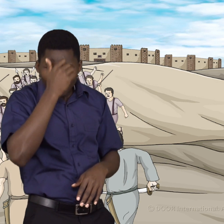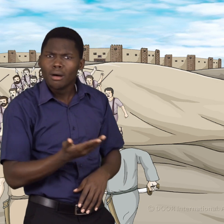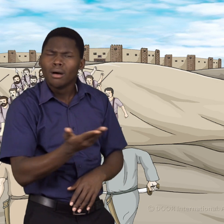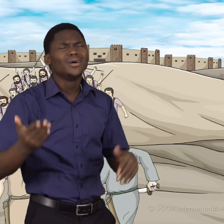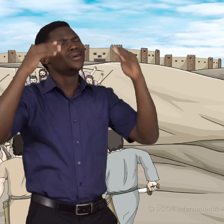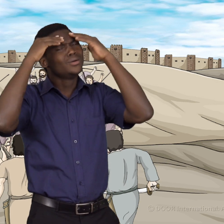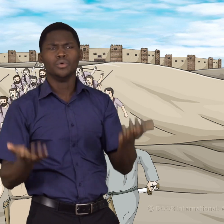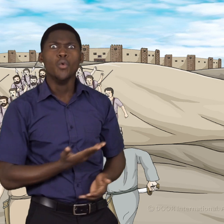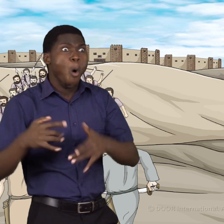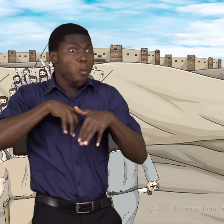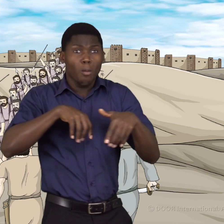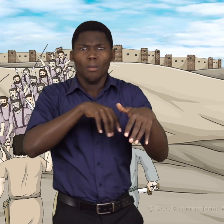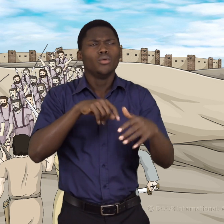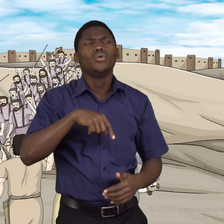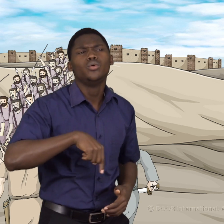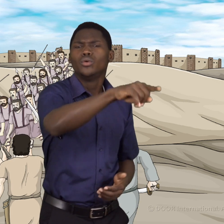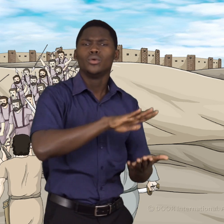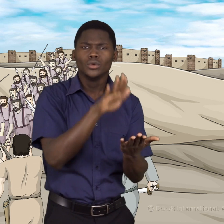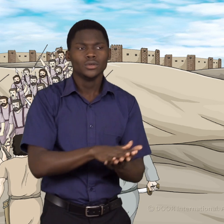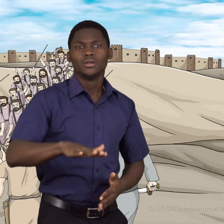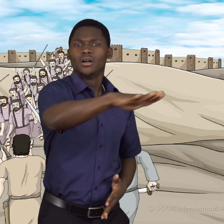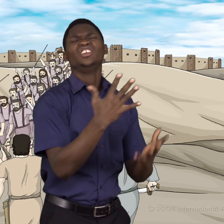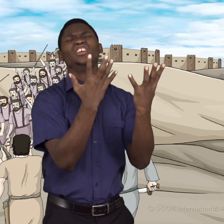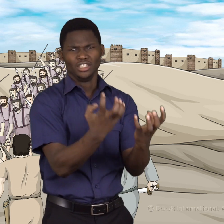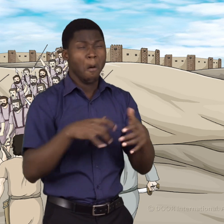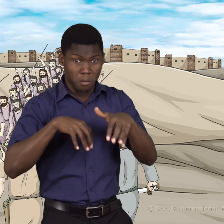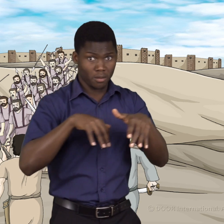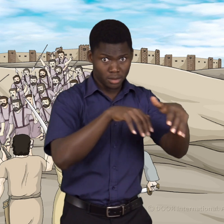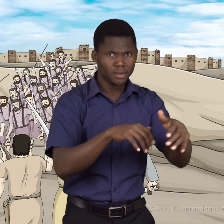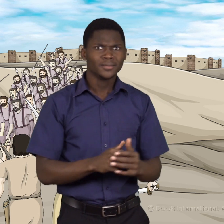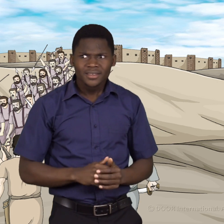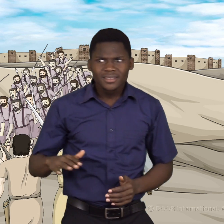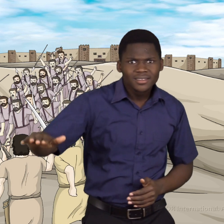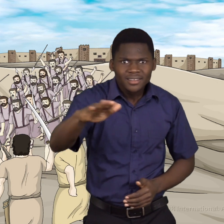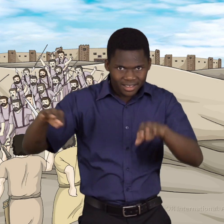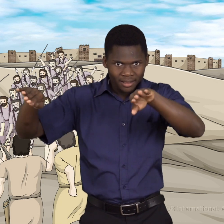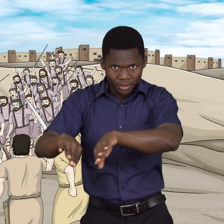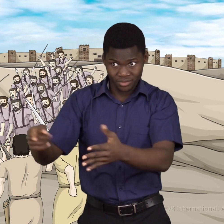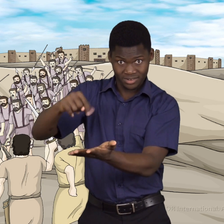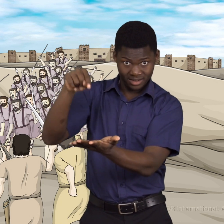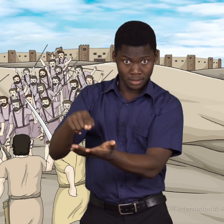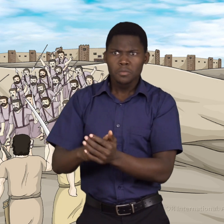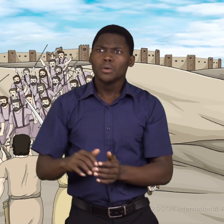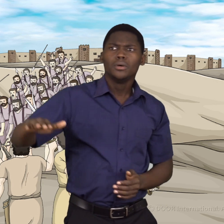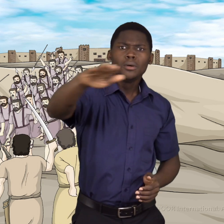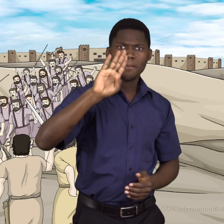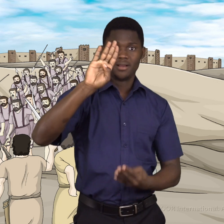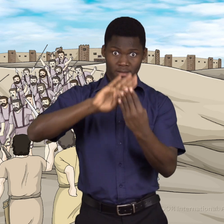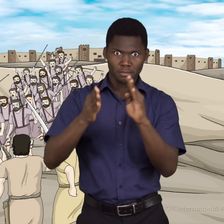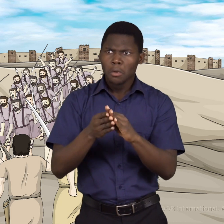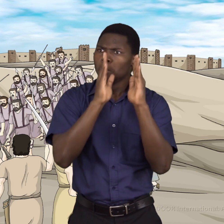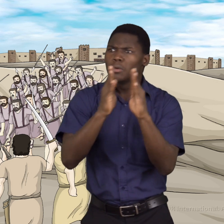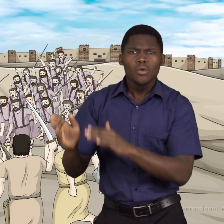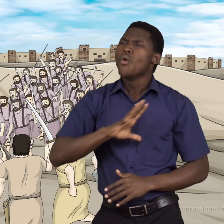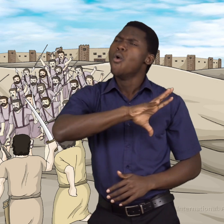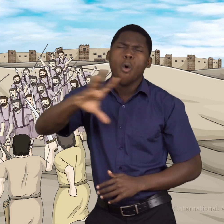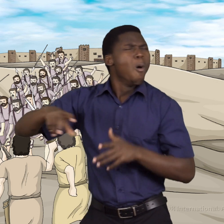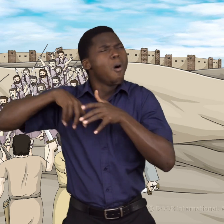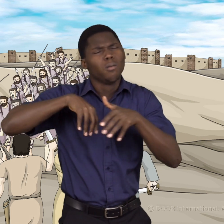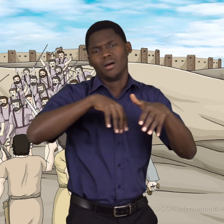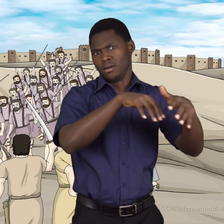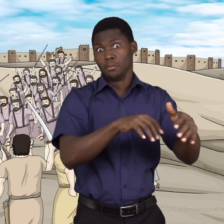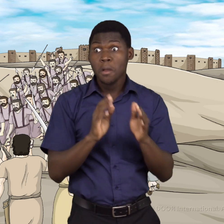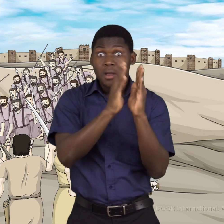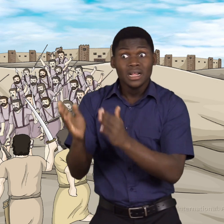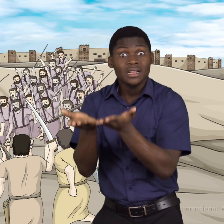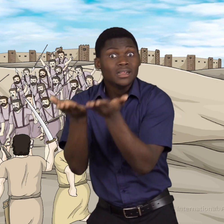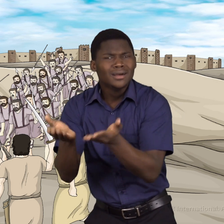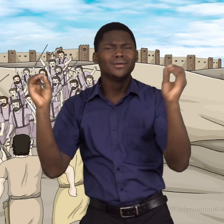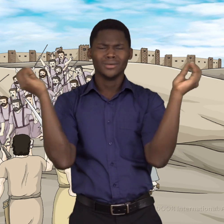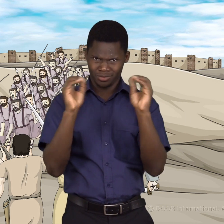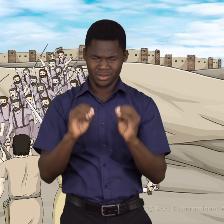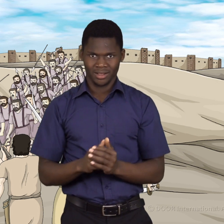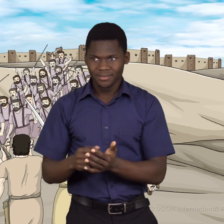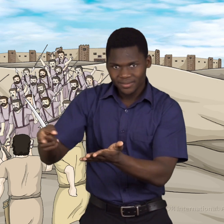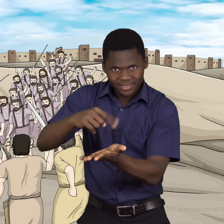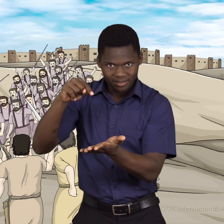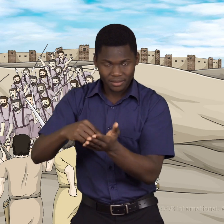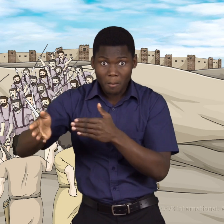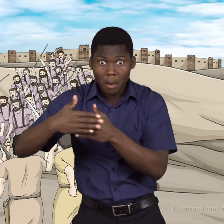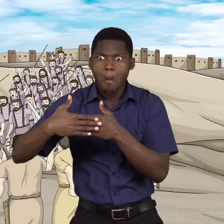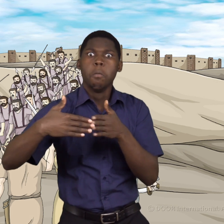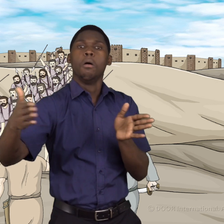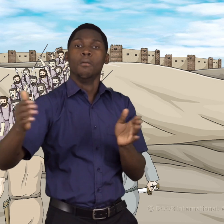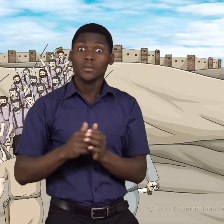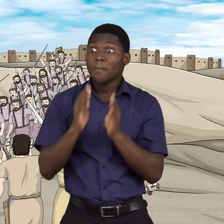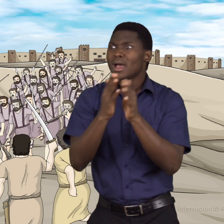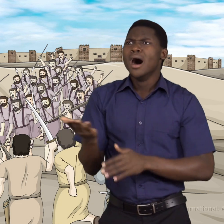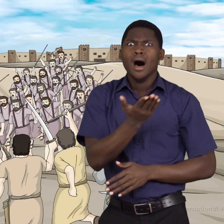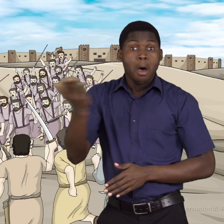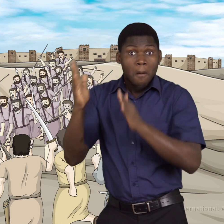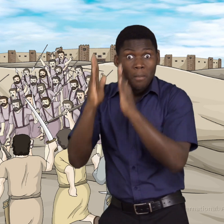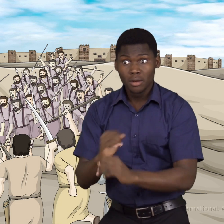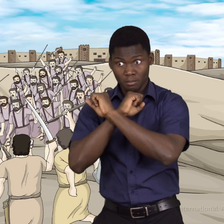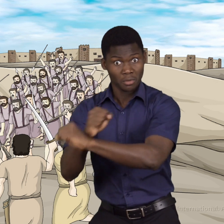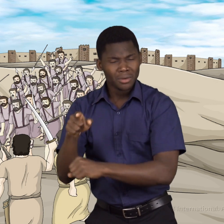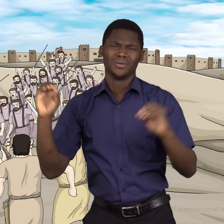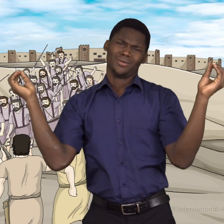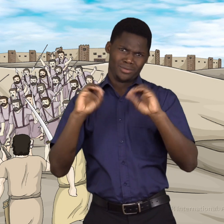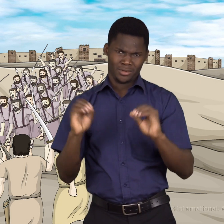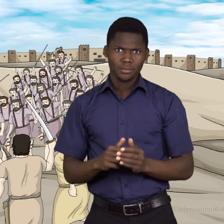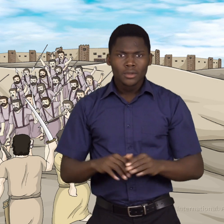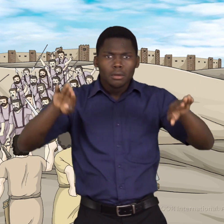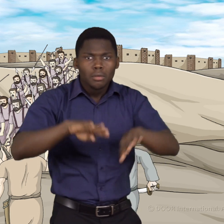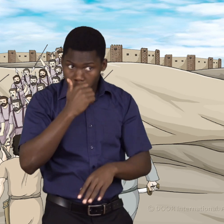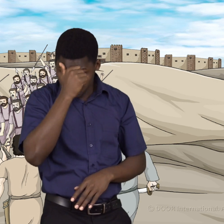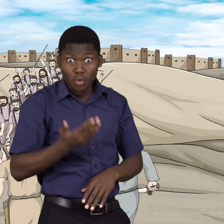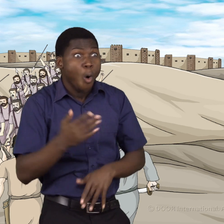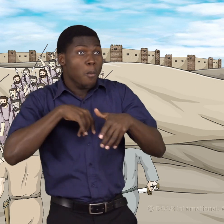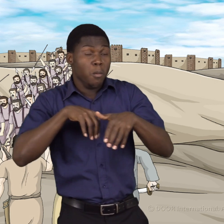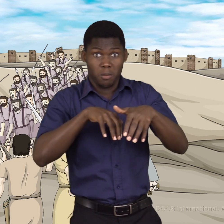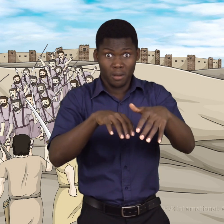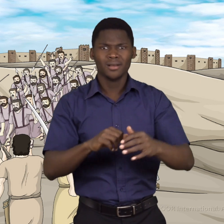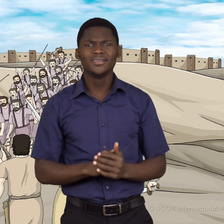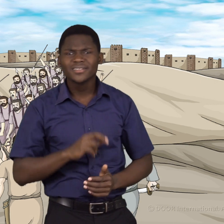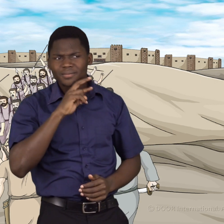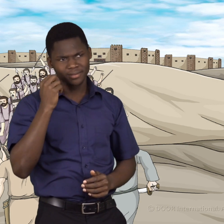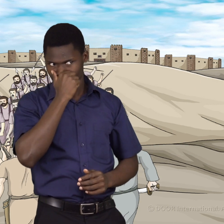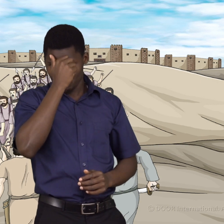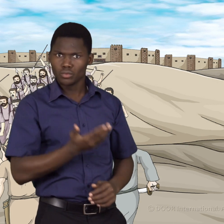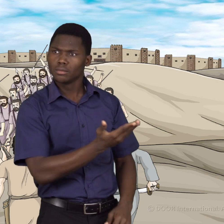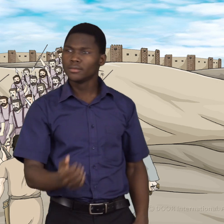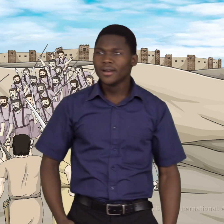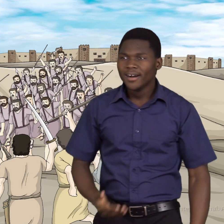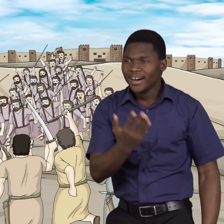Then all the men of Ai were summoned to pursue them, and they followed Joshua and were drawn away from the city.